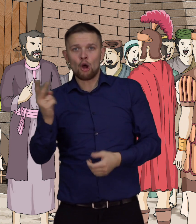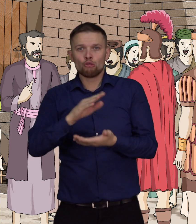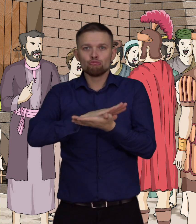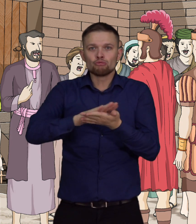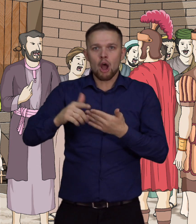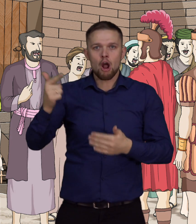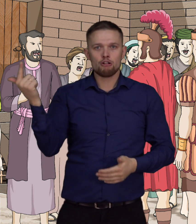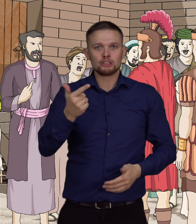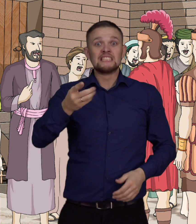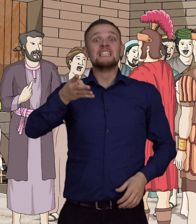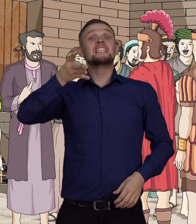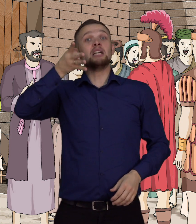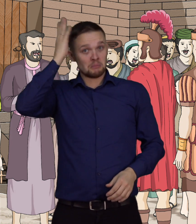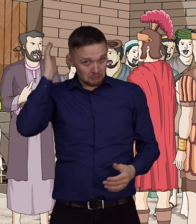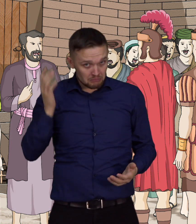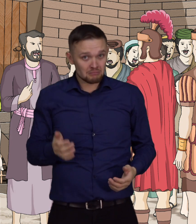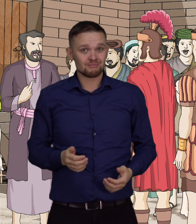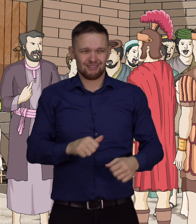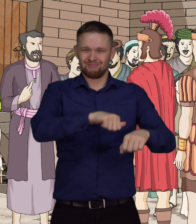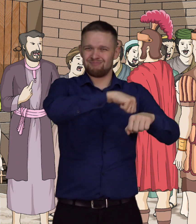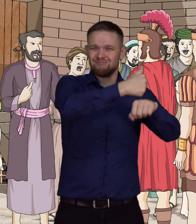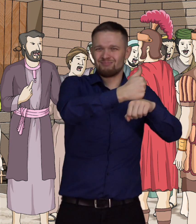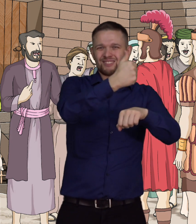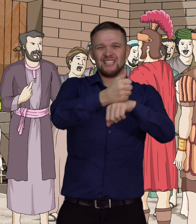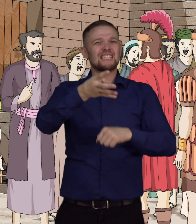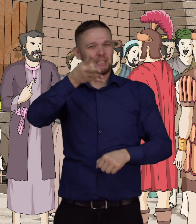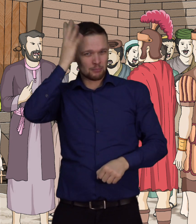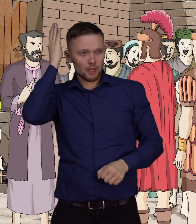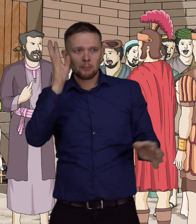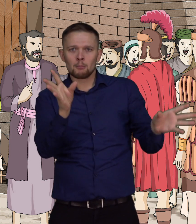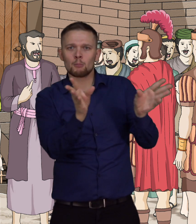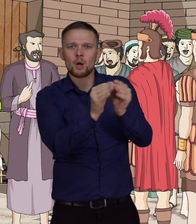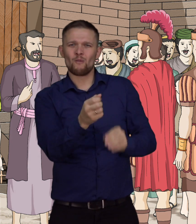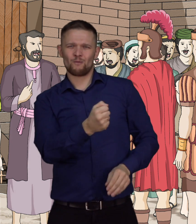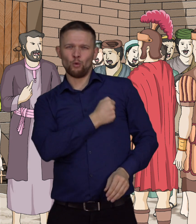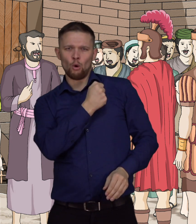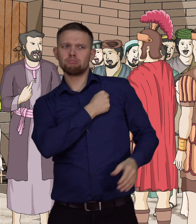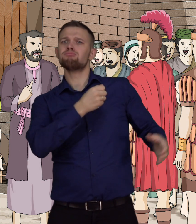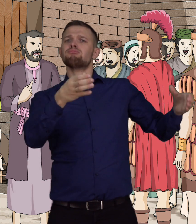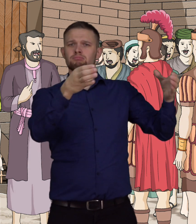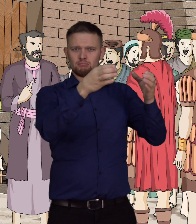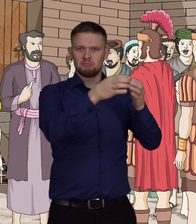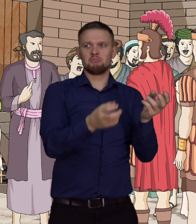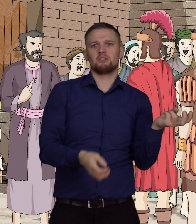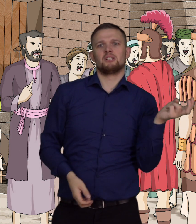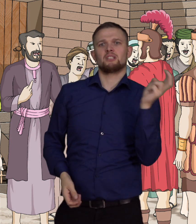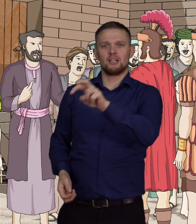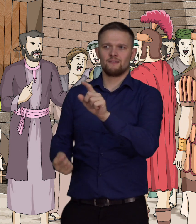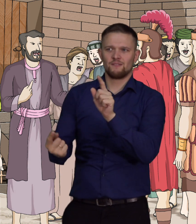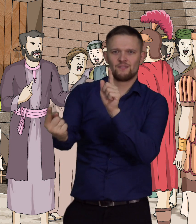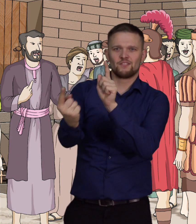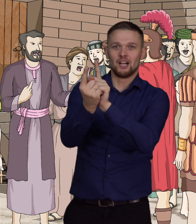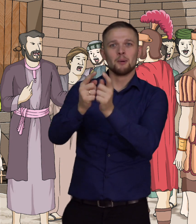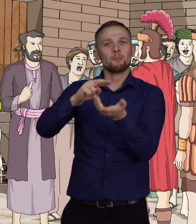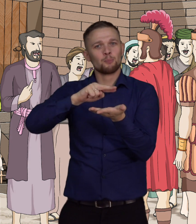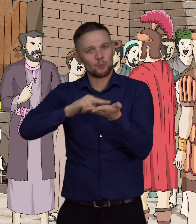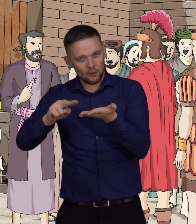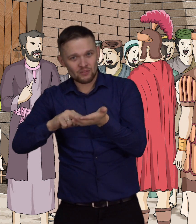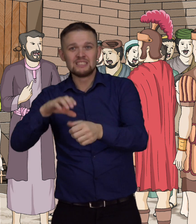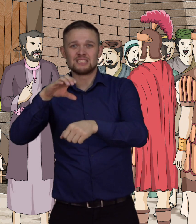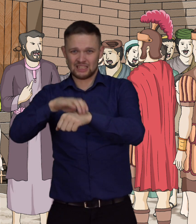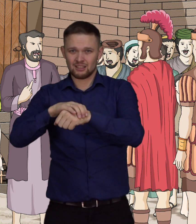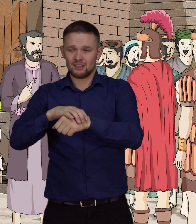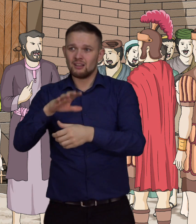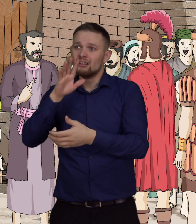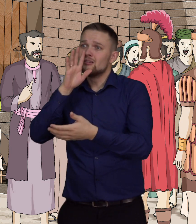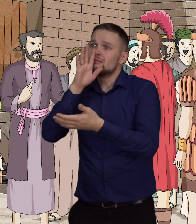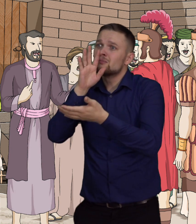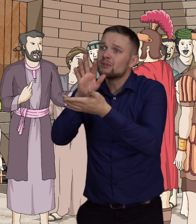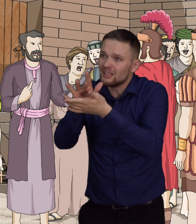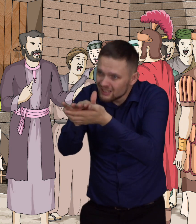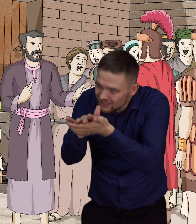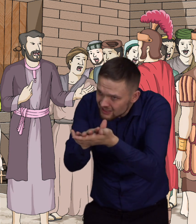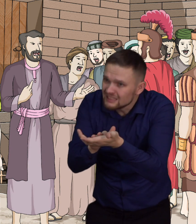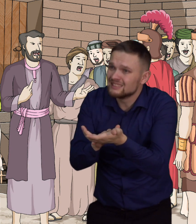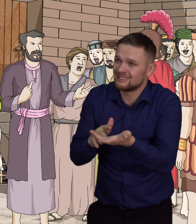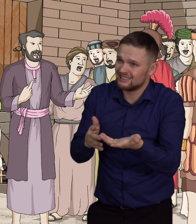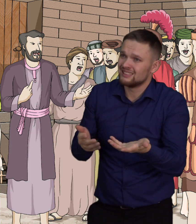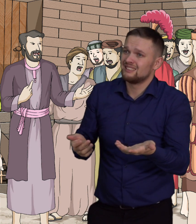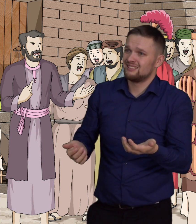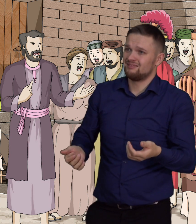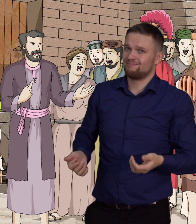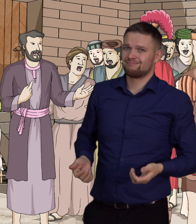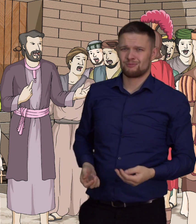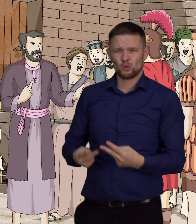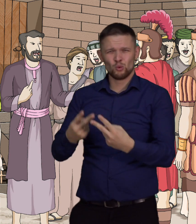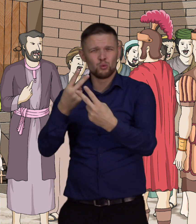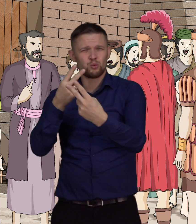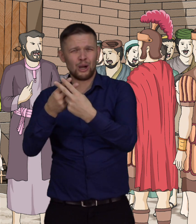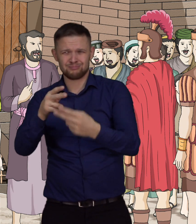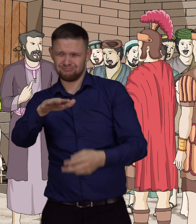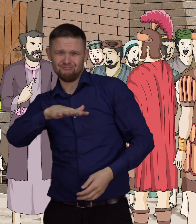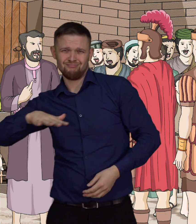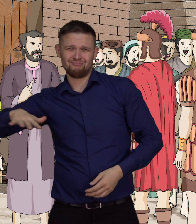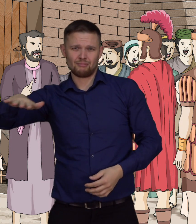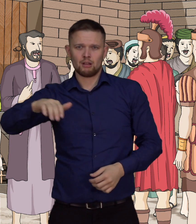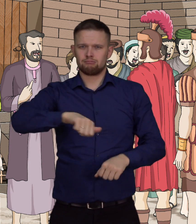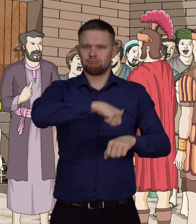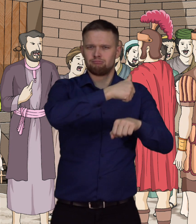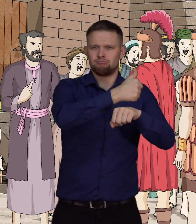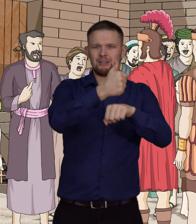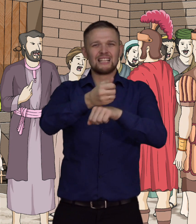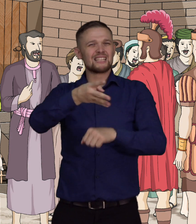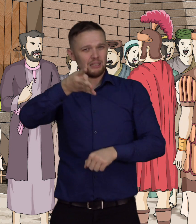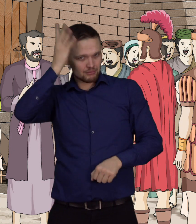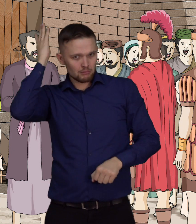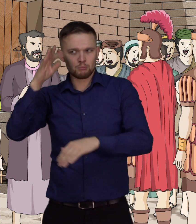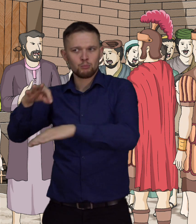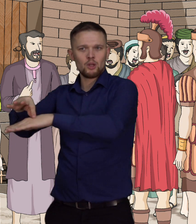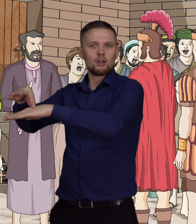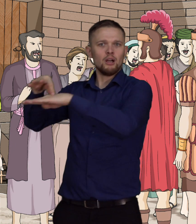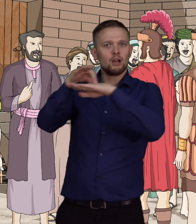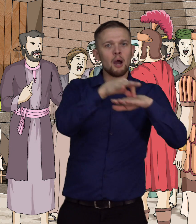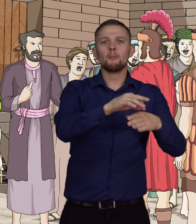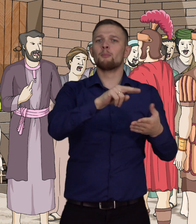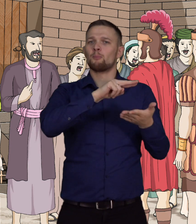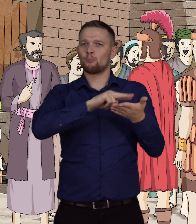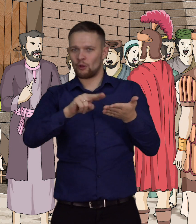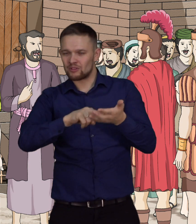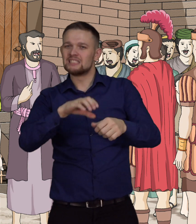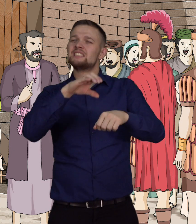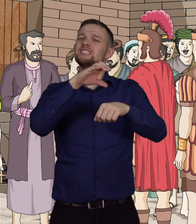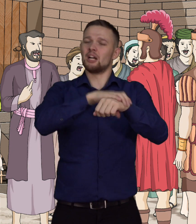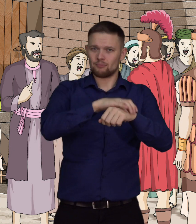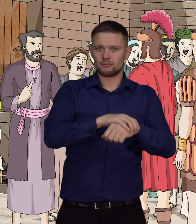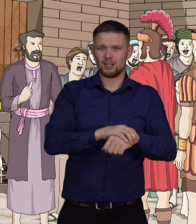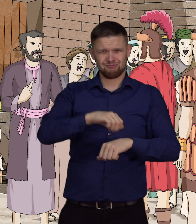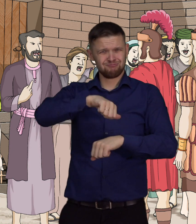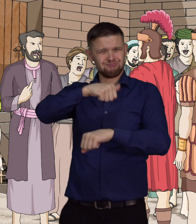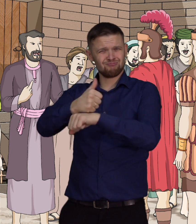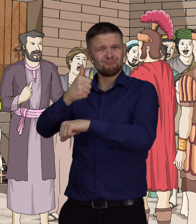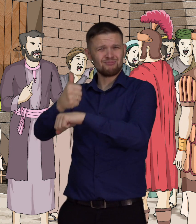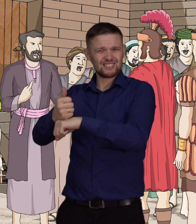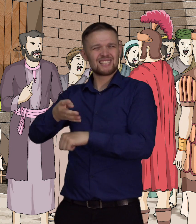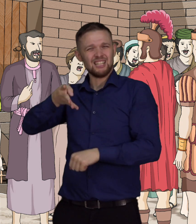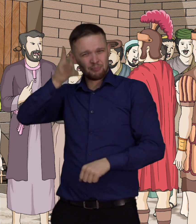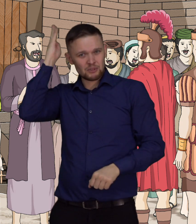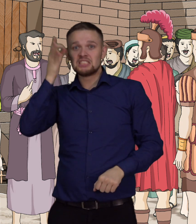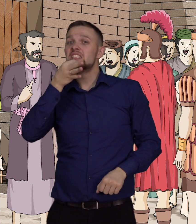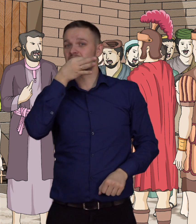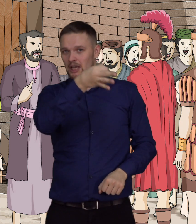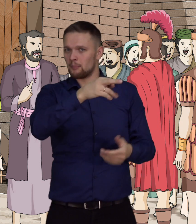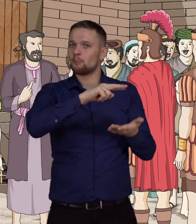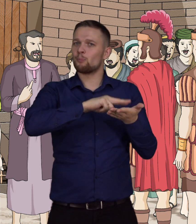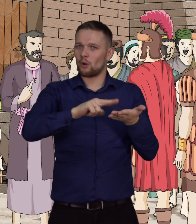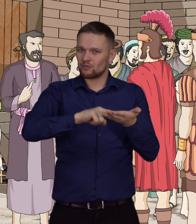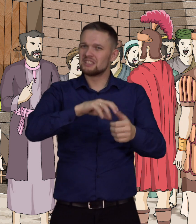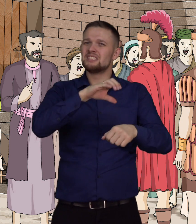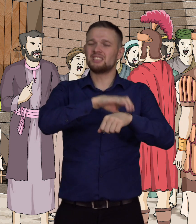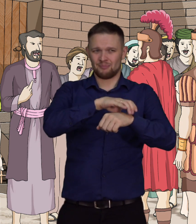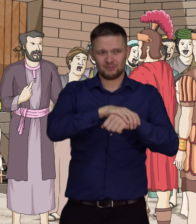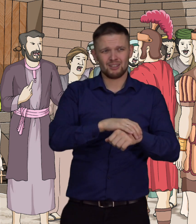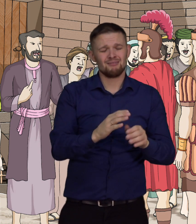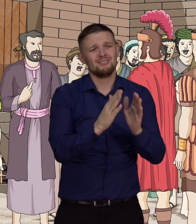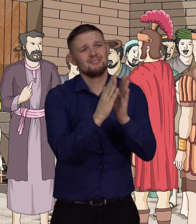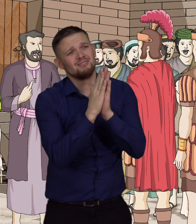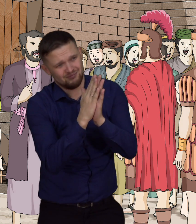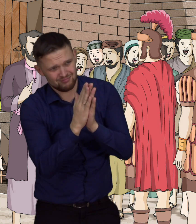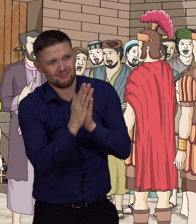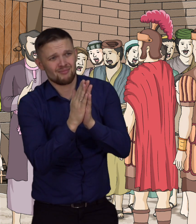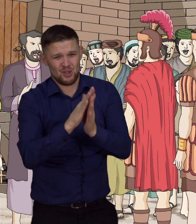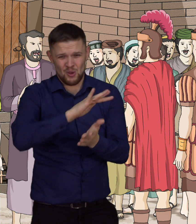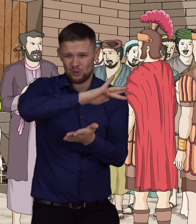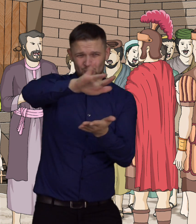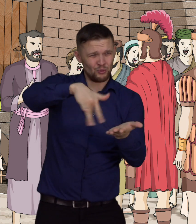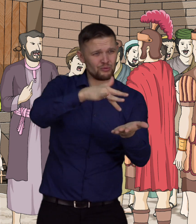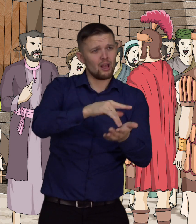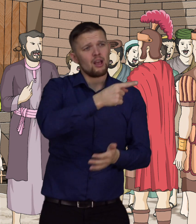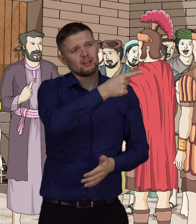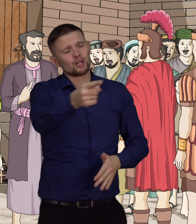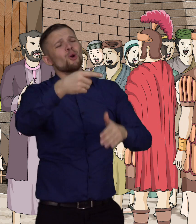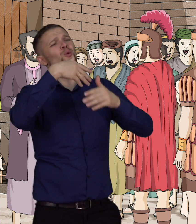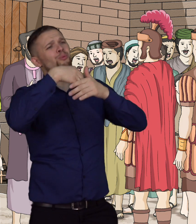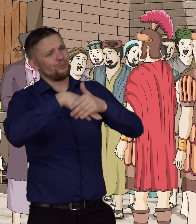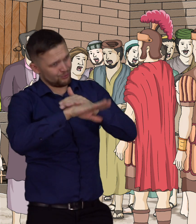So the officers relayed this message to the magistrates, who were alarmed to hear that Paul and Silas were Roman citizens.